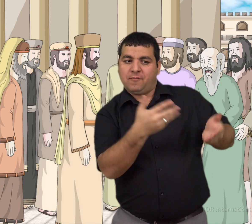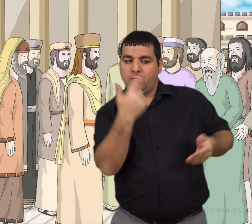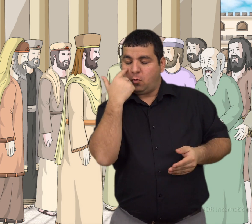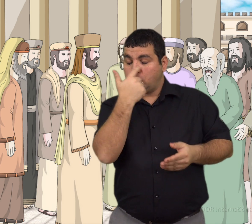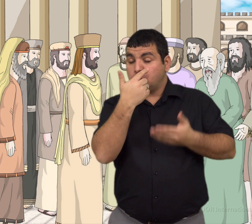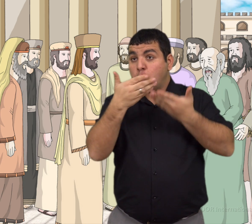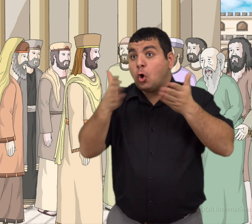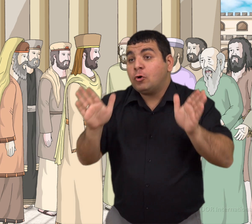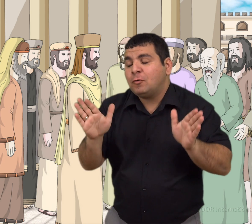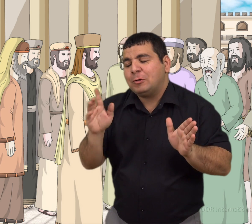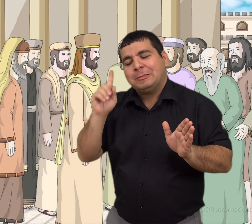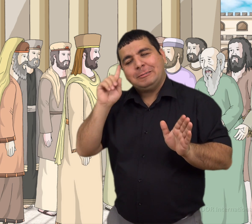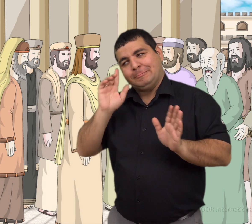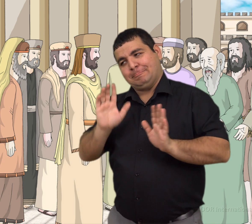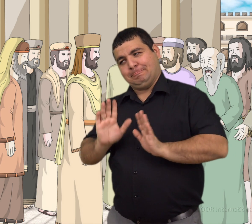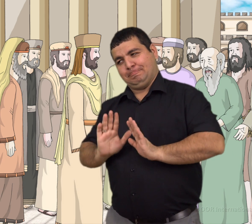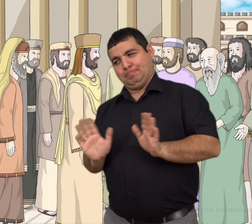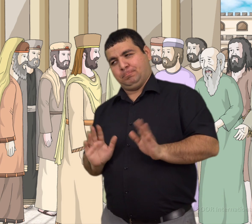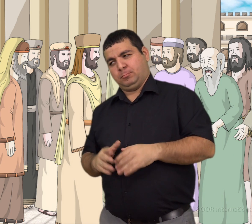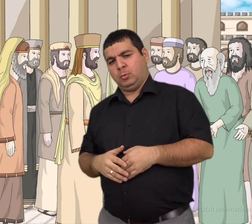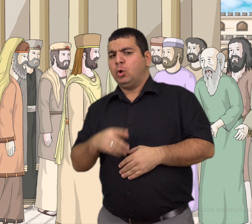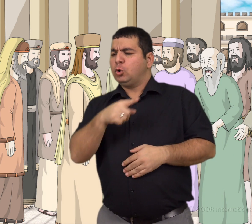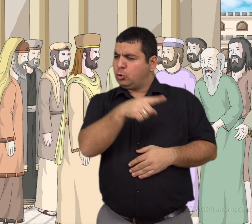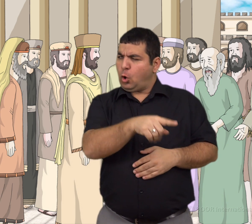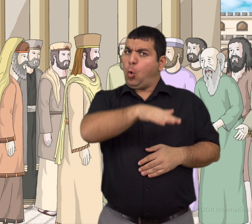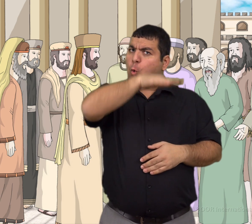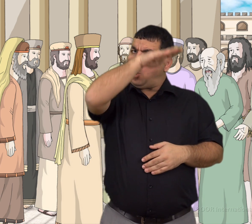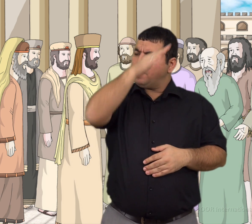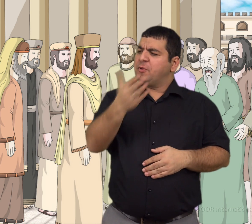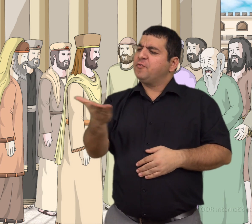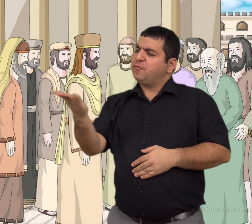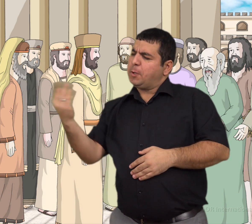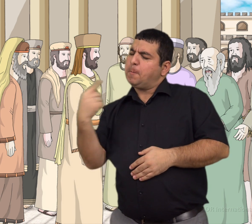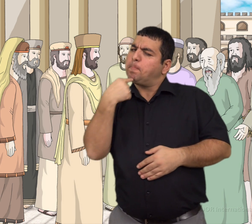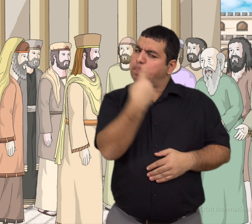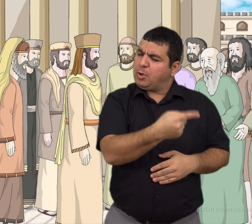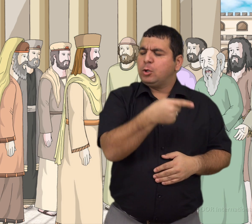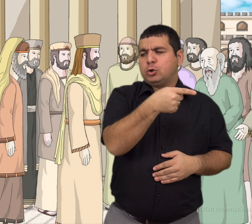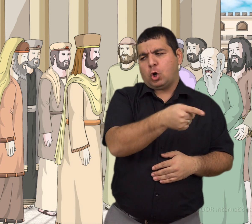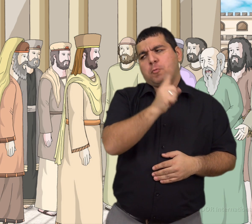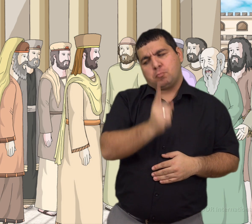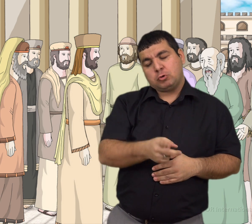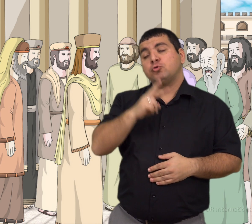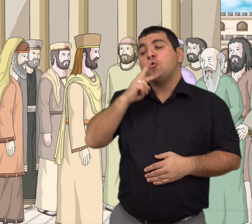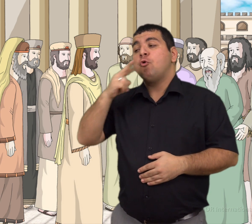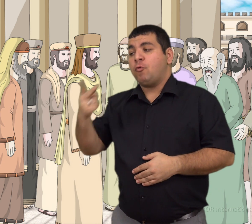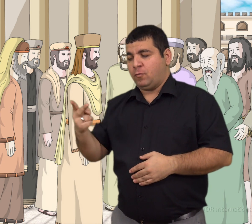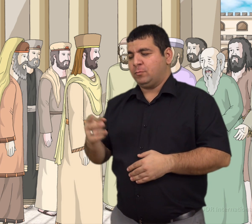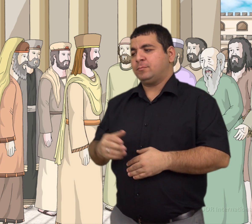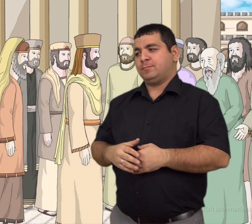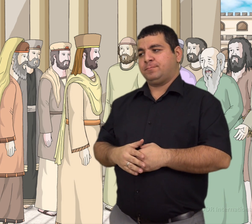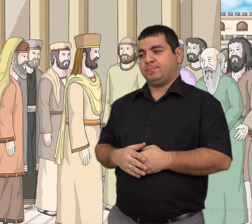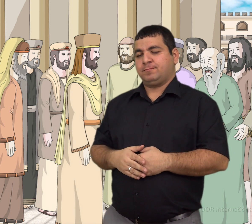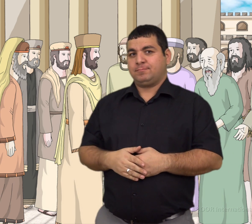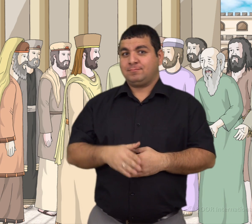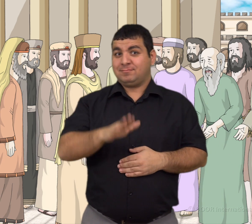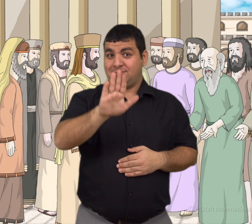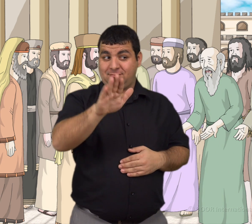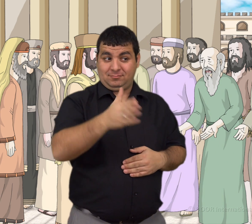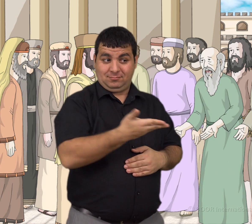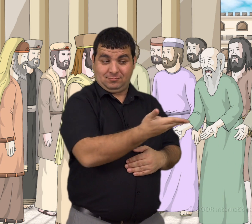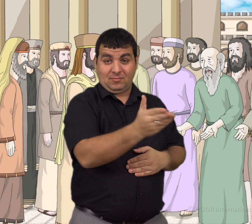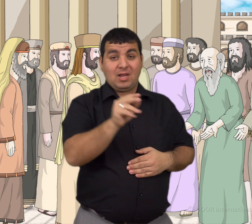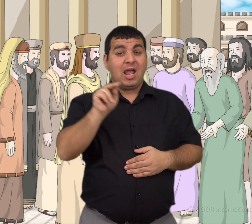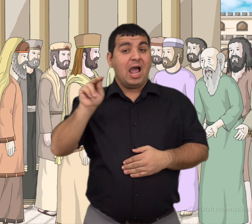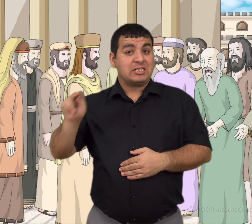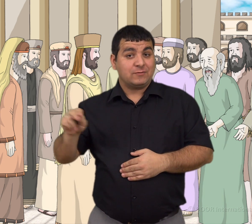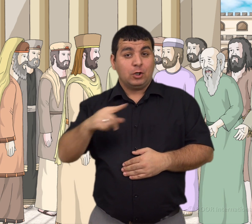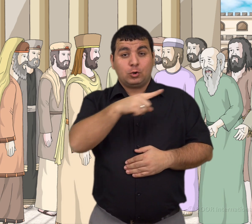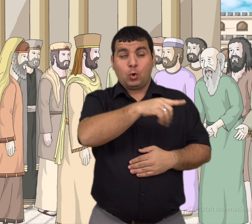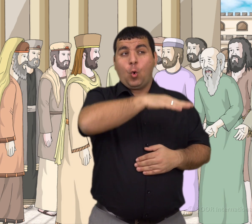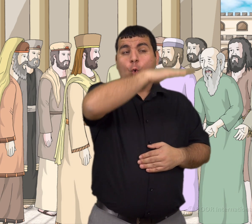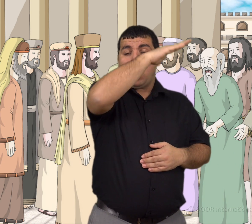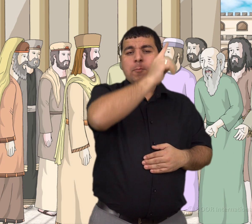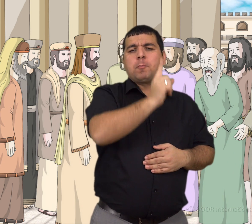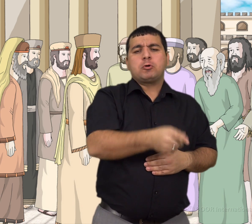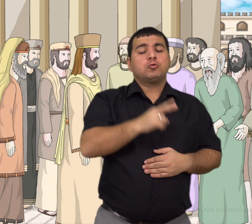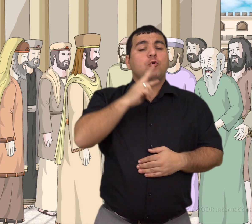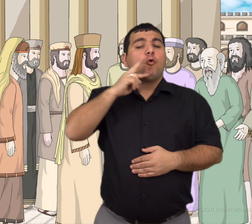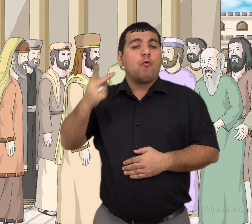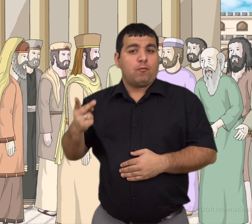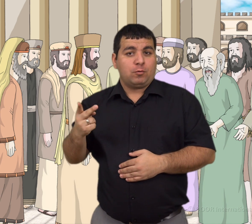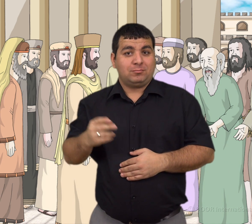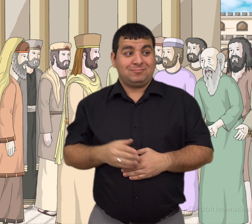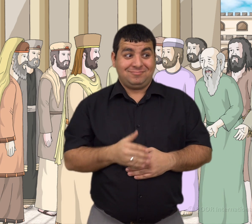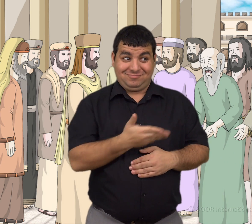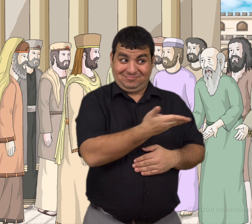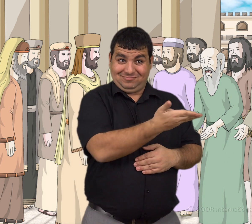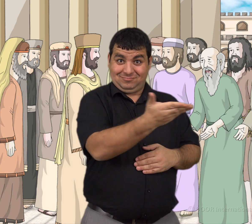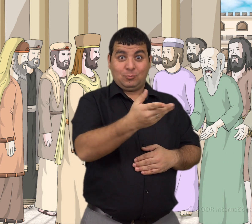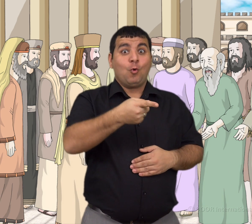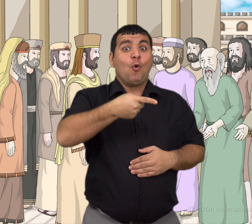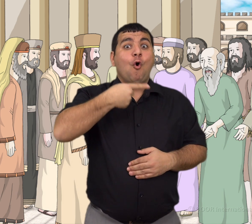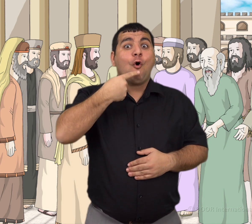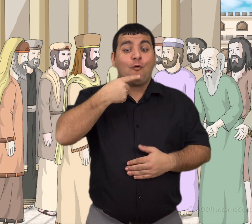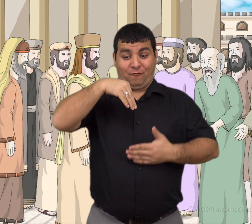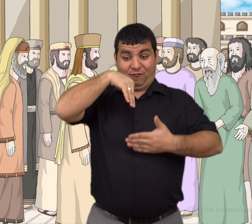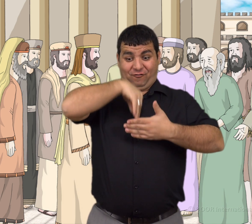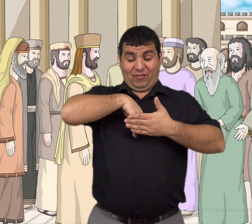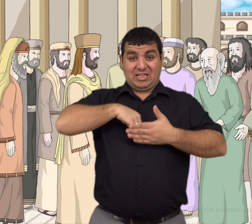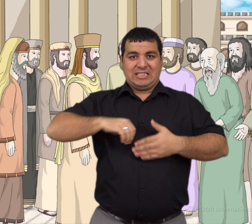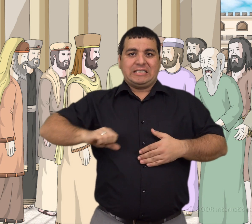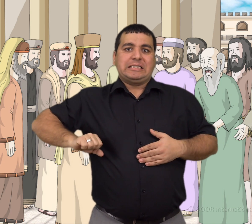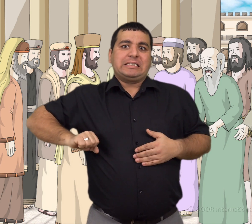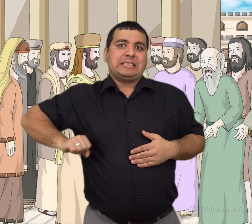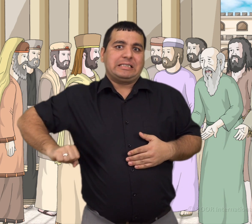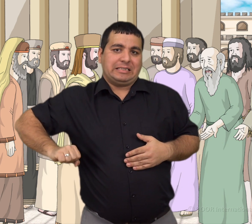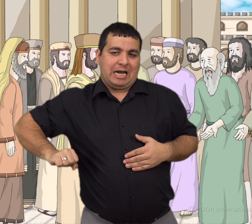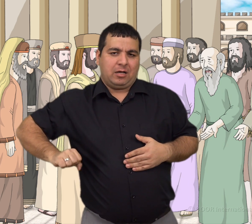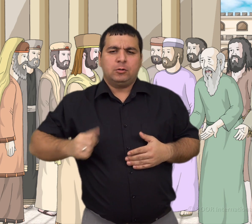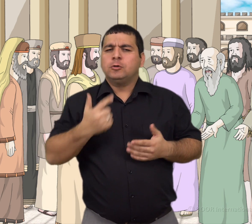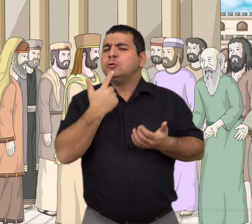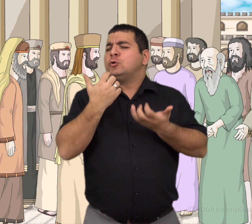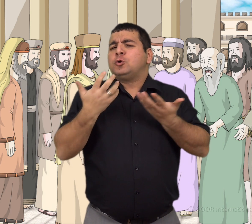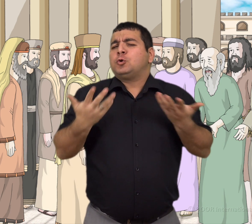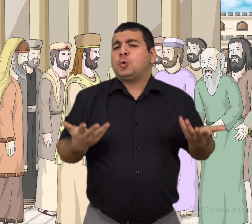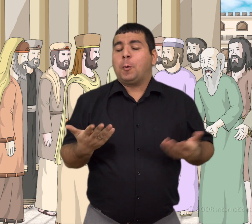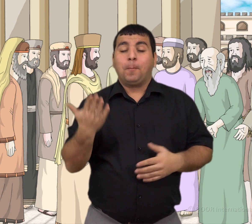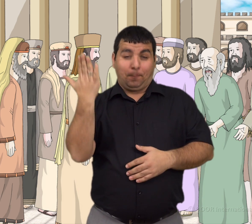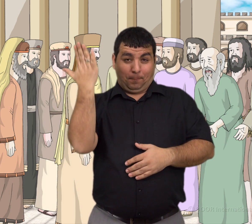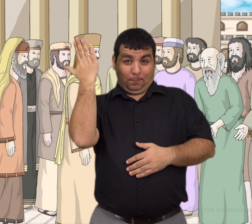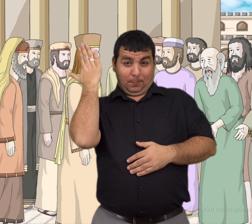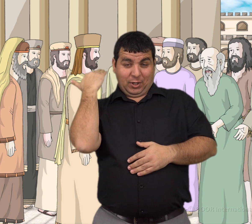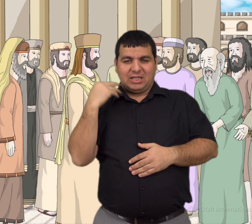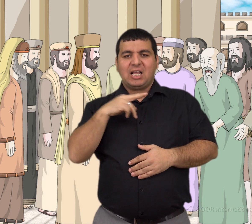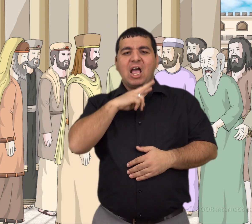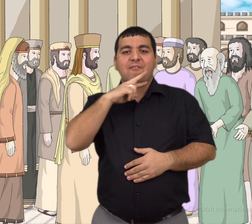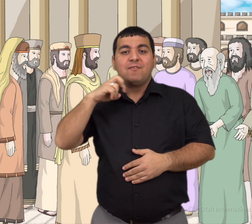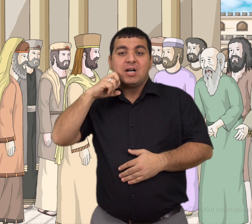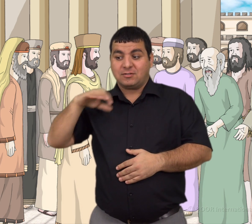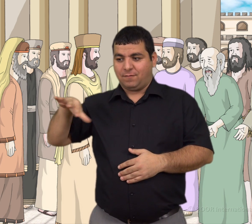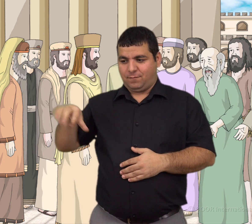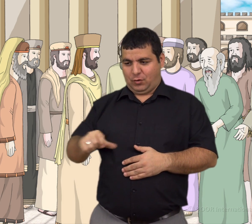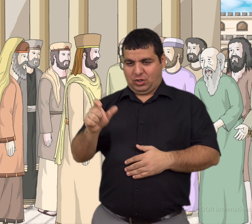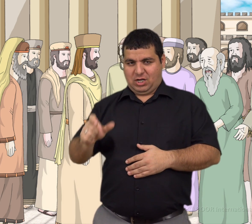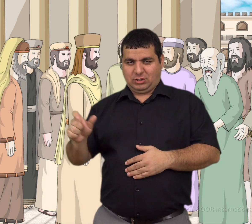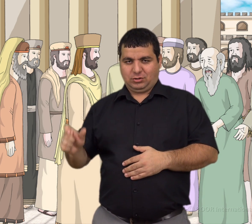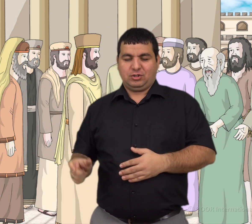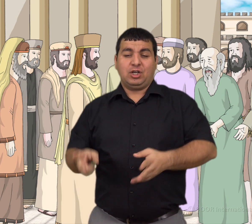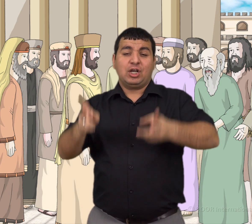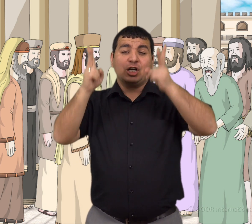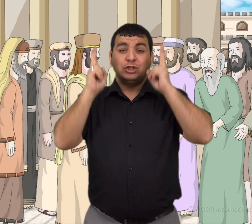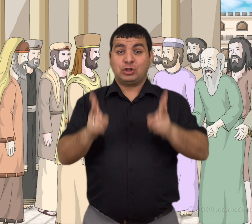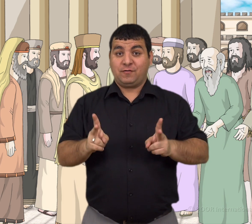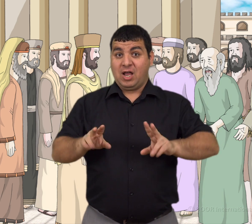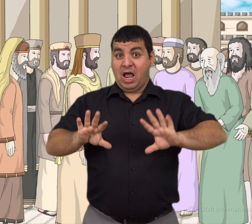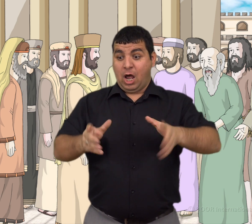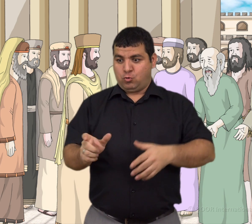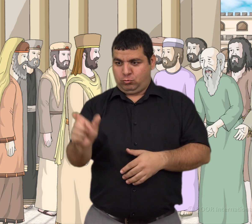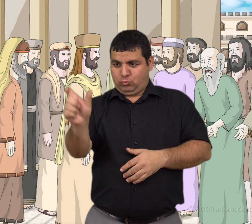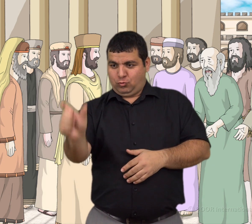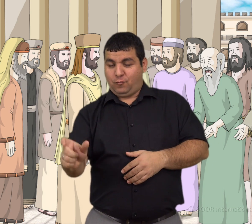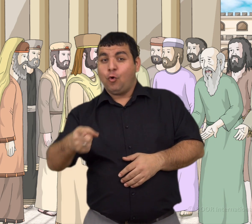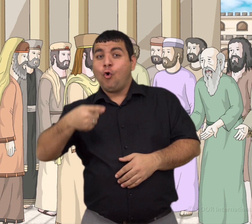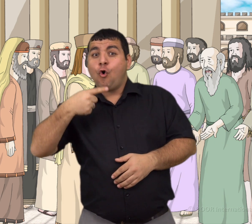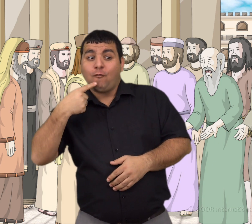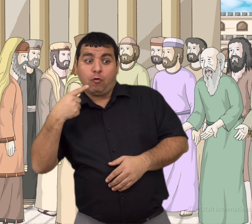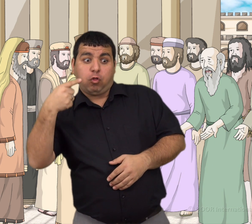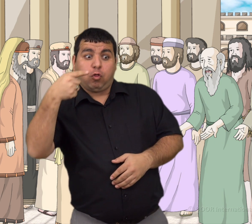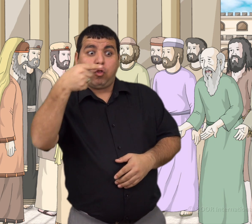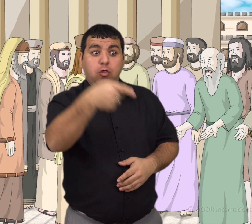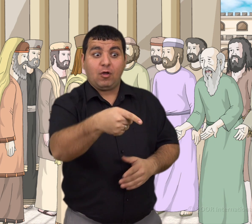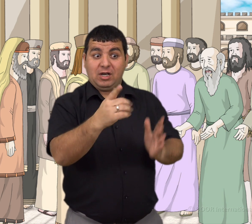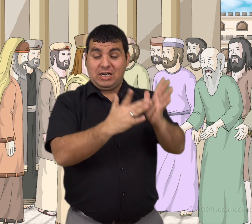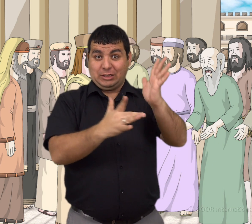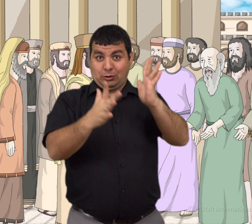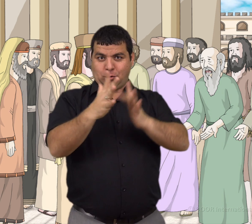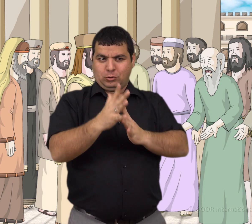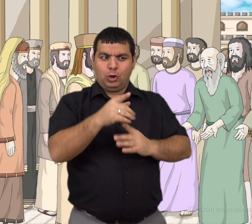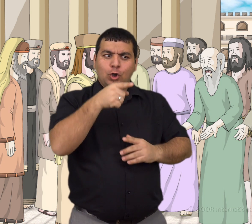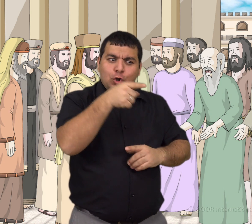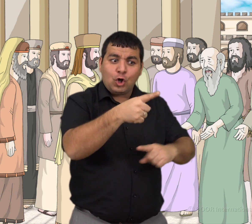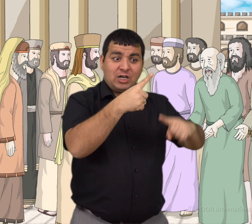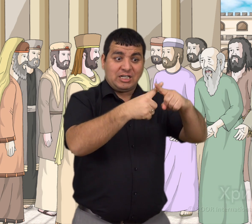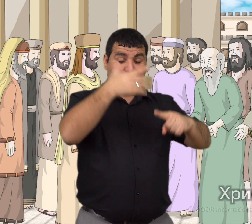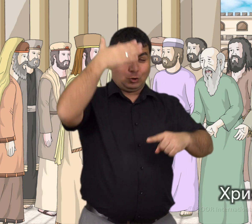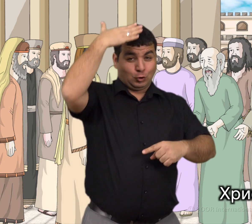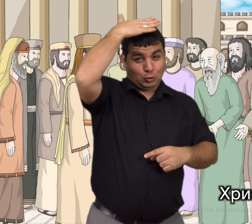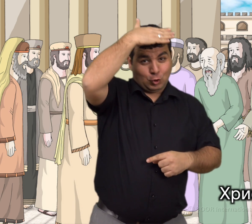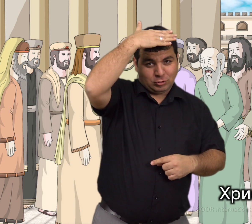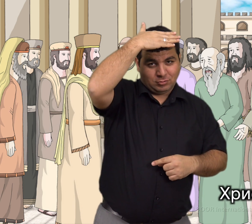But how he can now see or who opened his eyes, we do not know. Ask him. He is old enough to speak for himself.” His parents said this because they were afraid of the Jews.